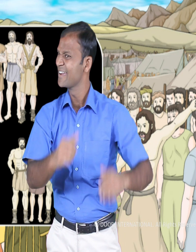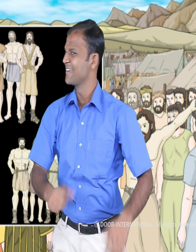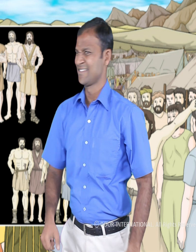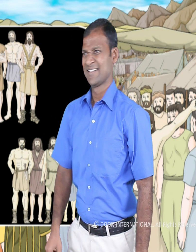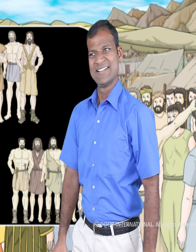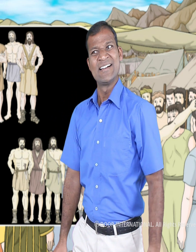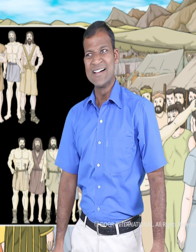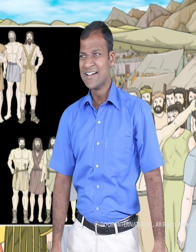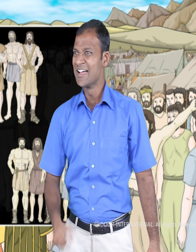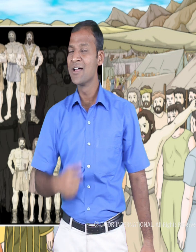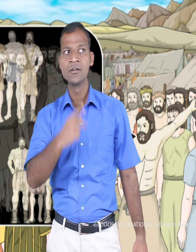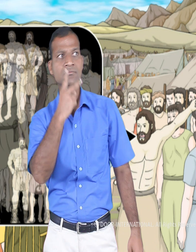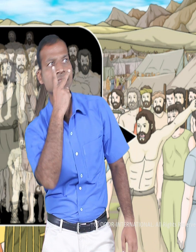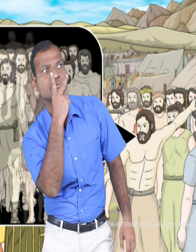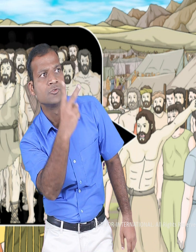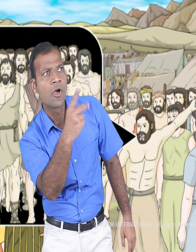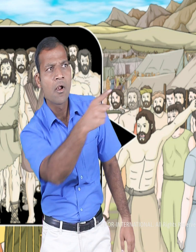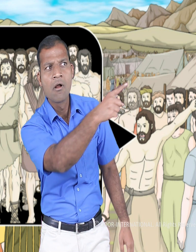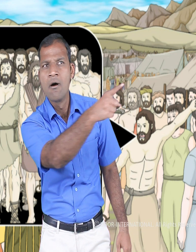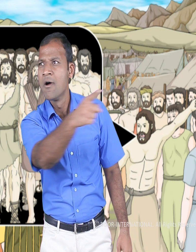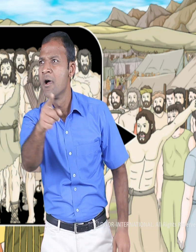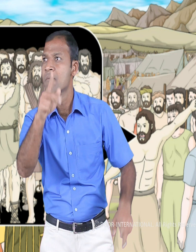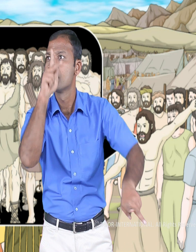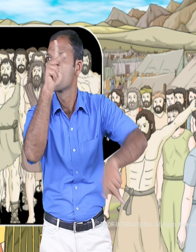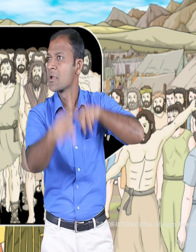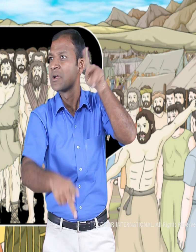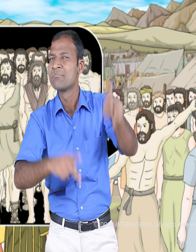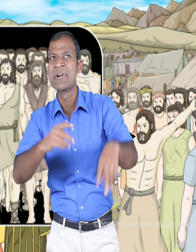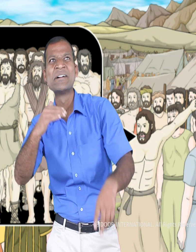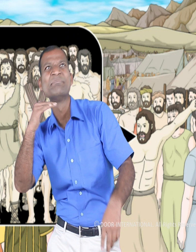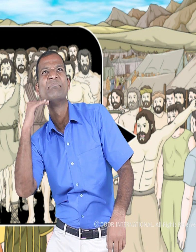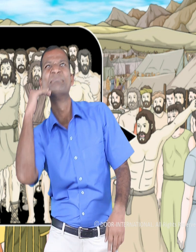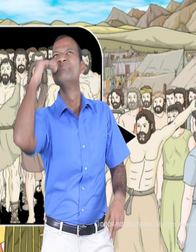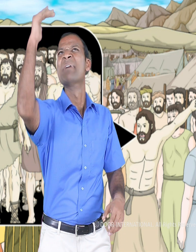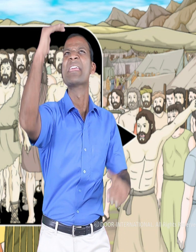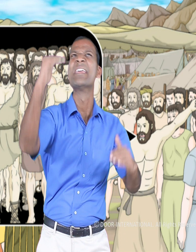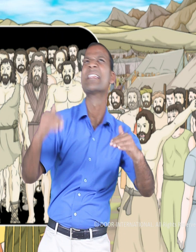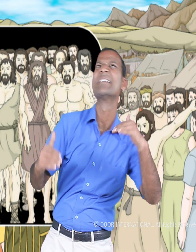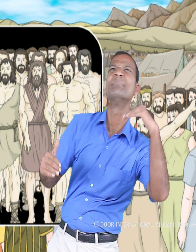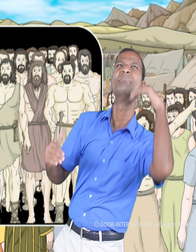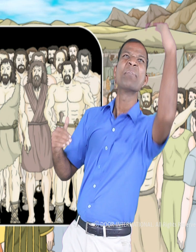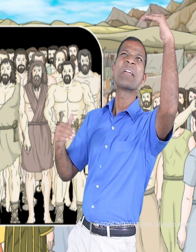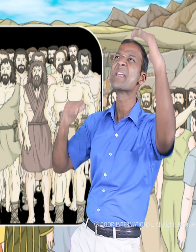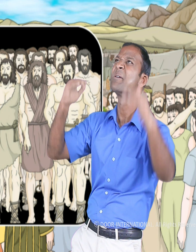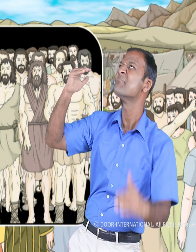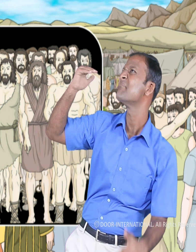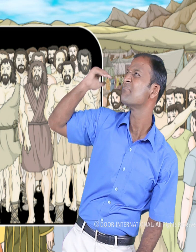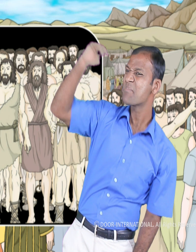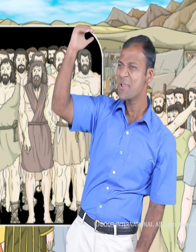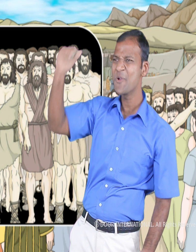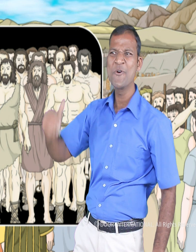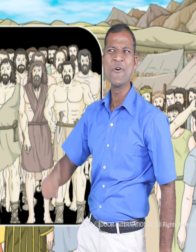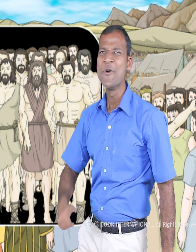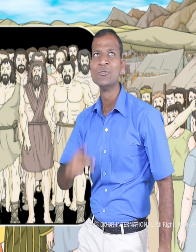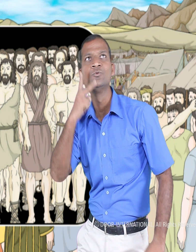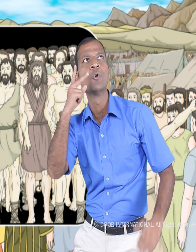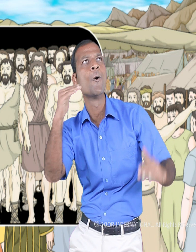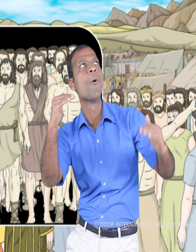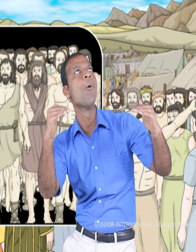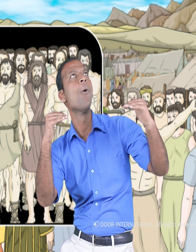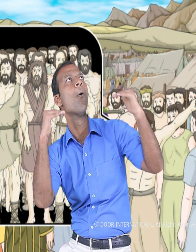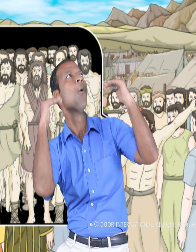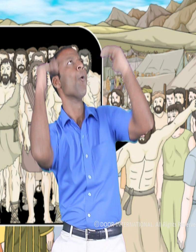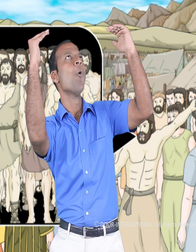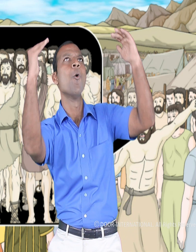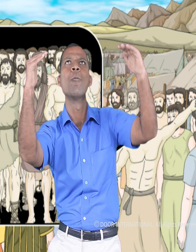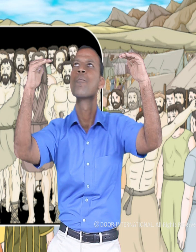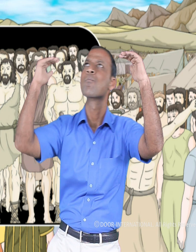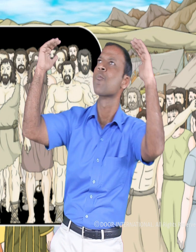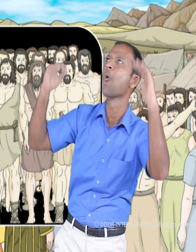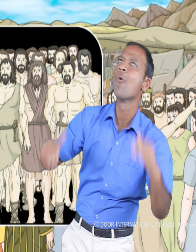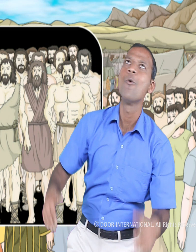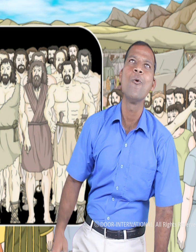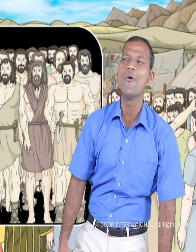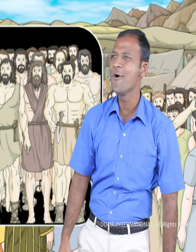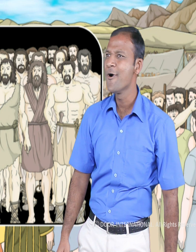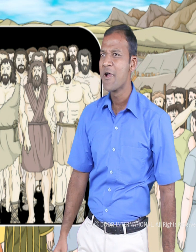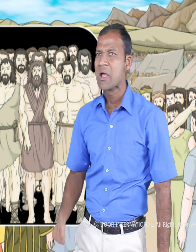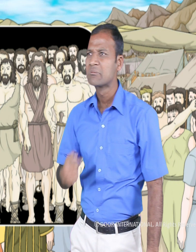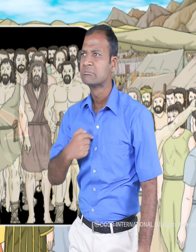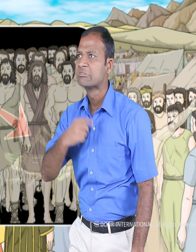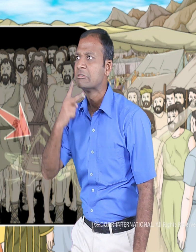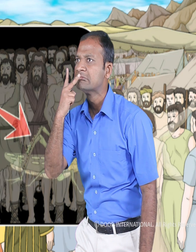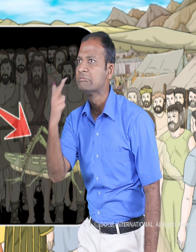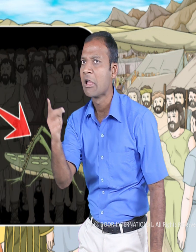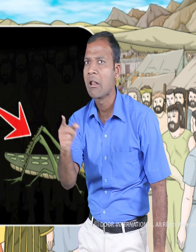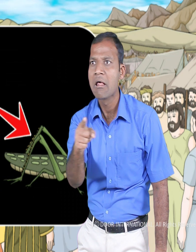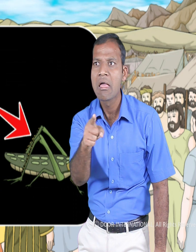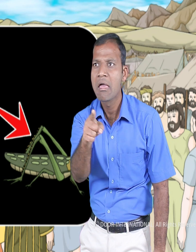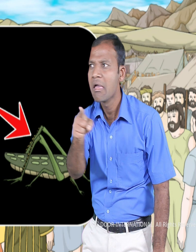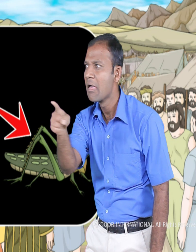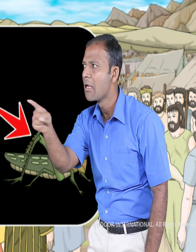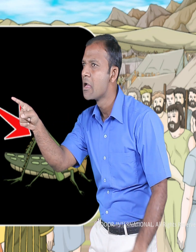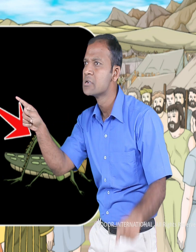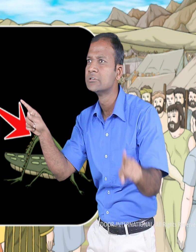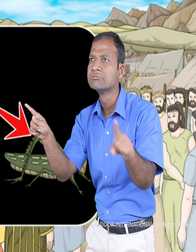We even saw the Nephilim there—the descendants of Anak that come from the Nephilim!